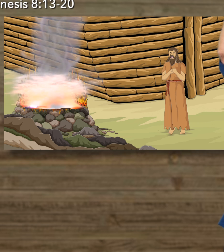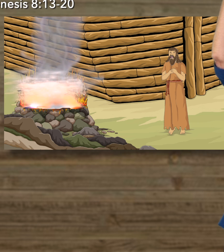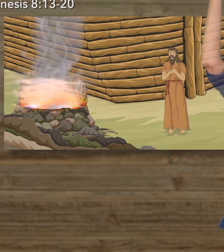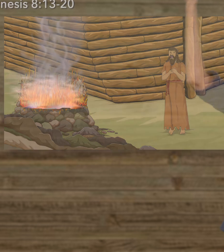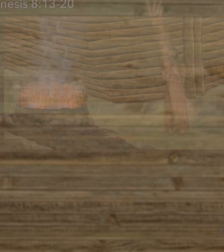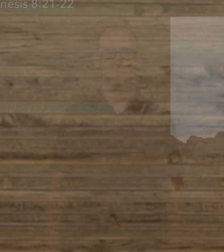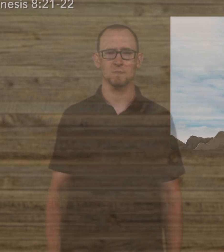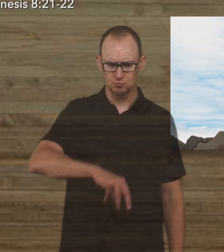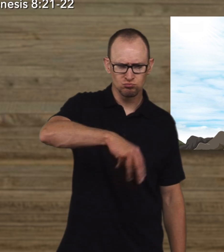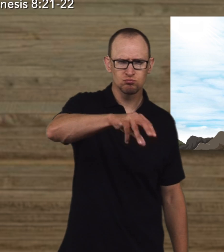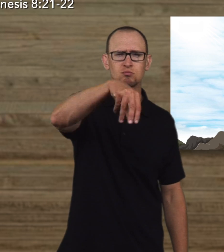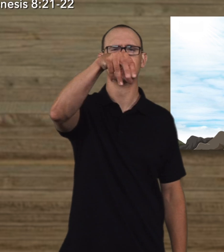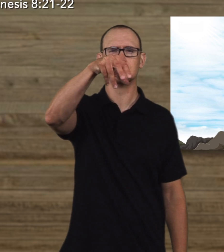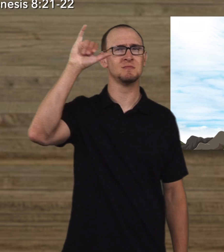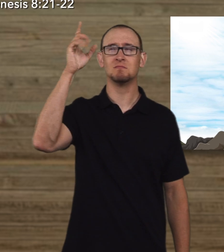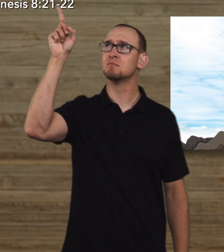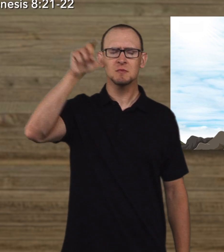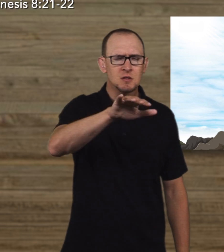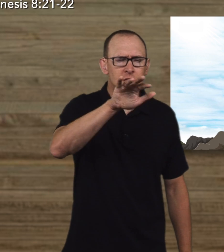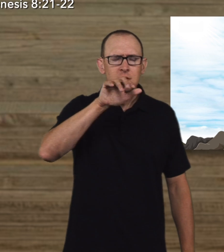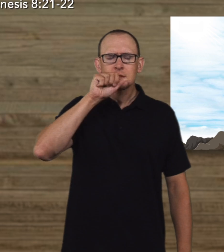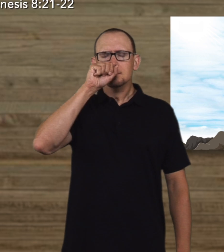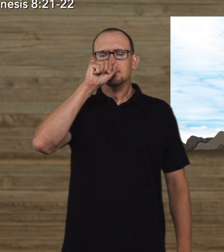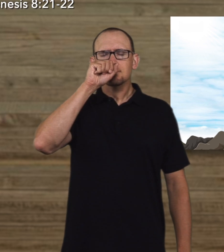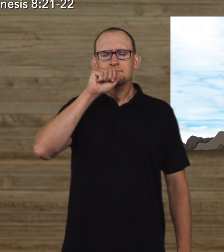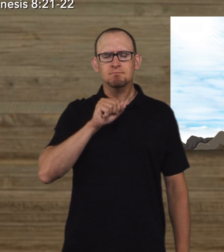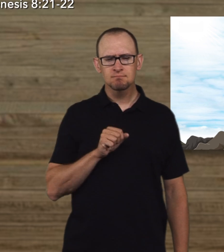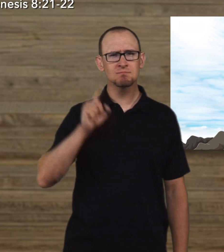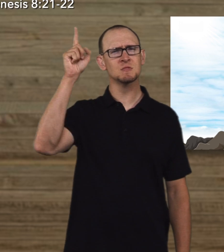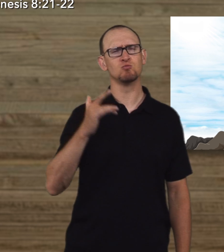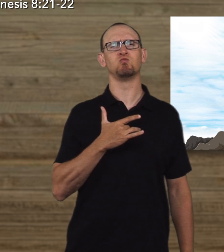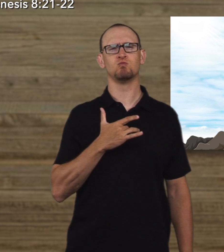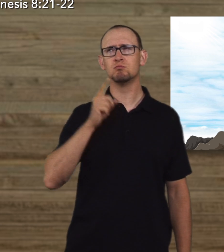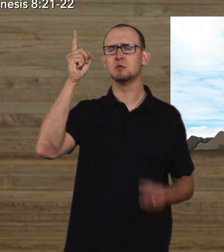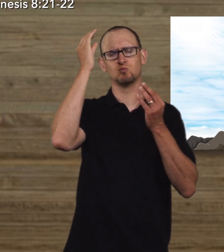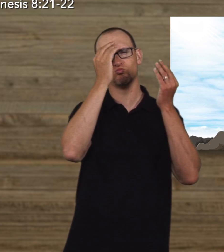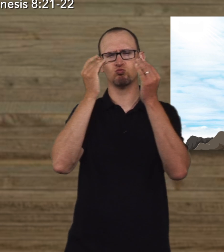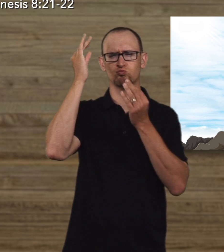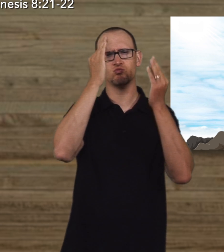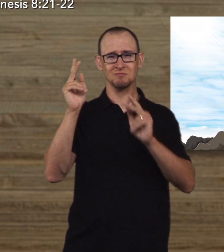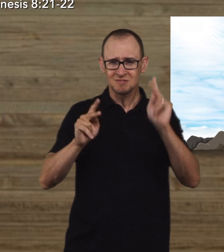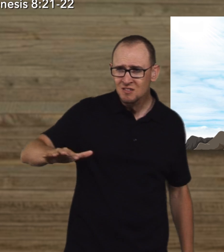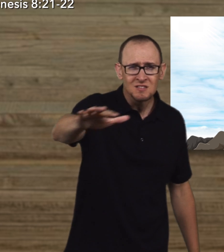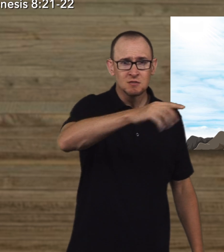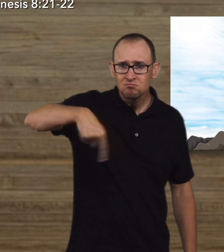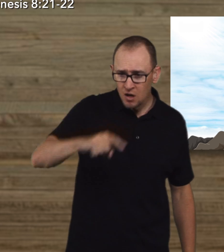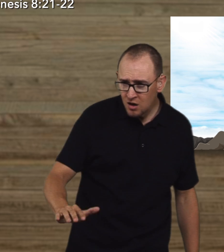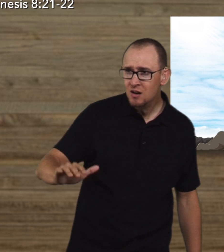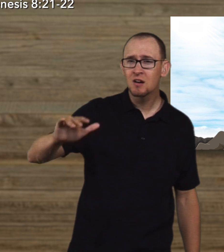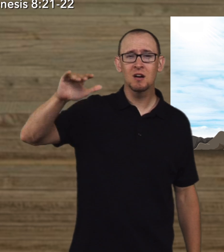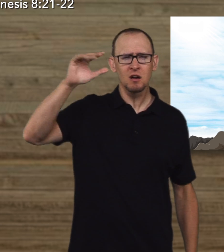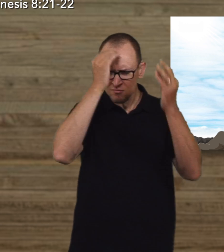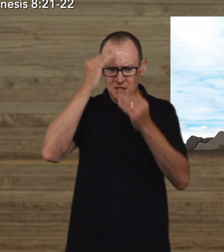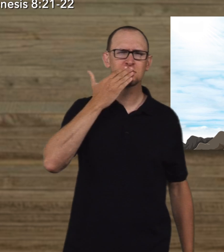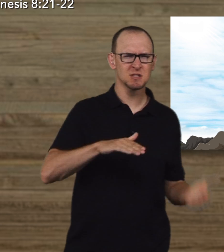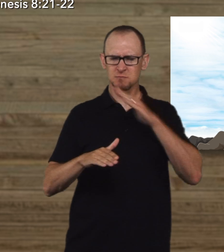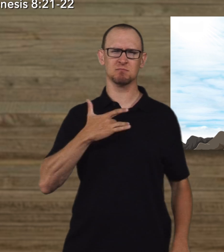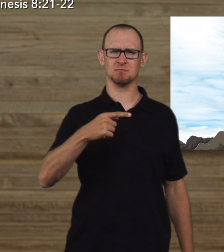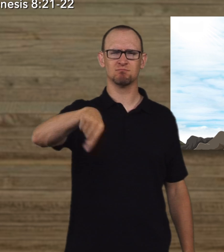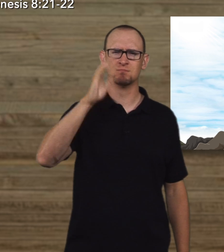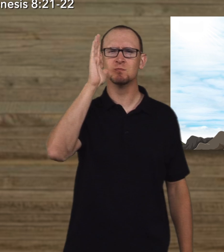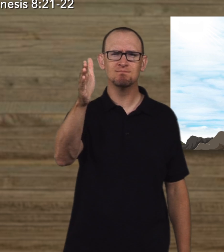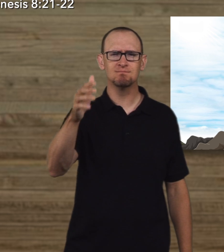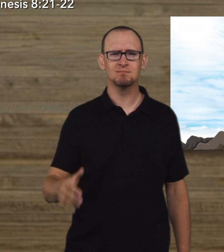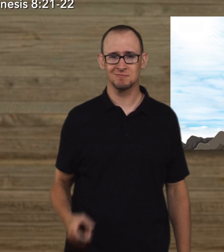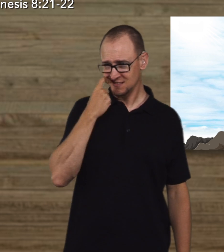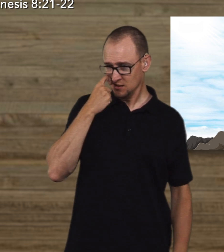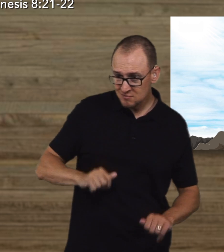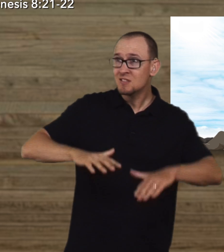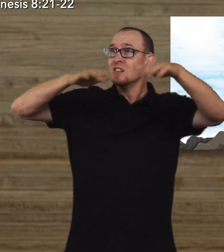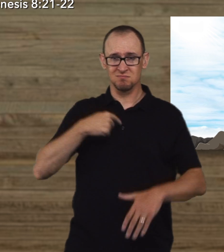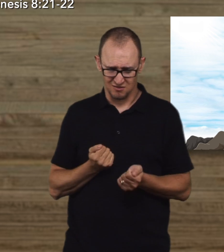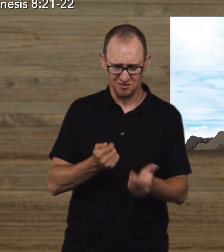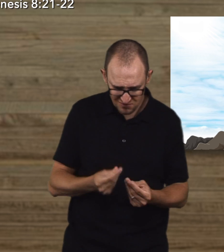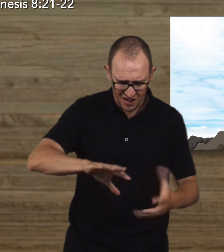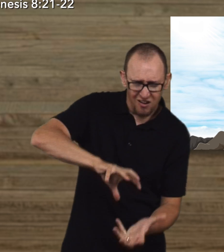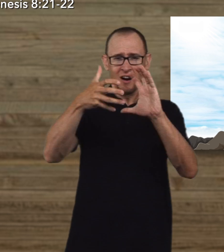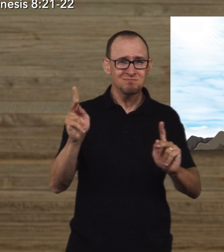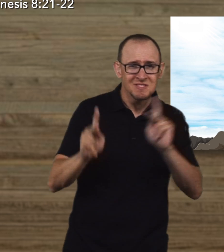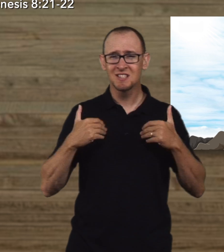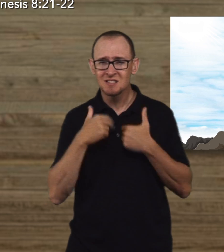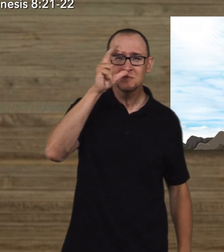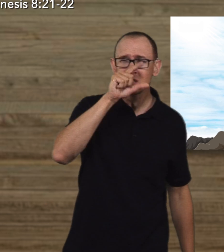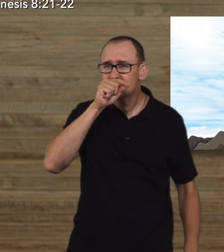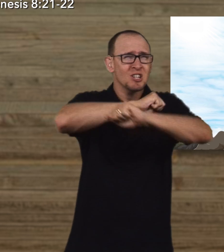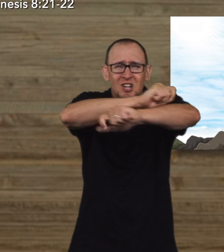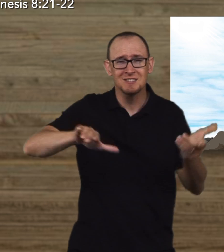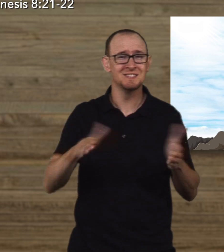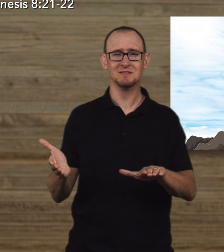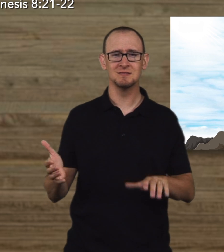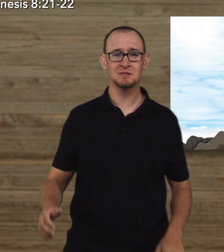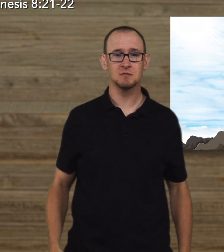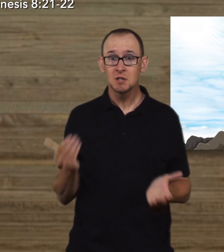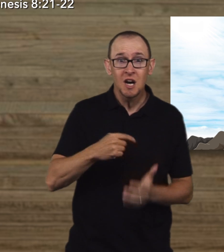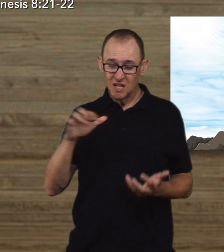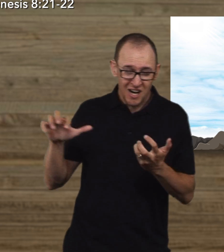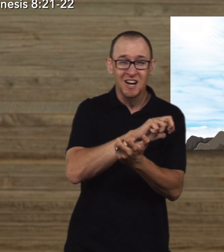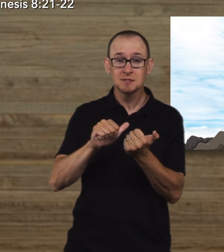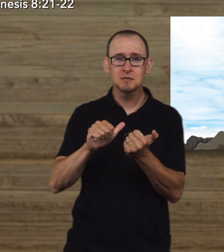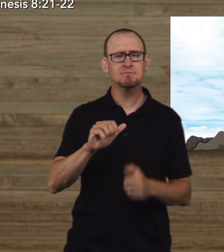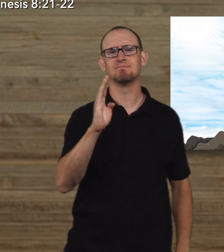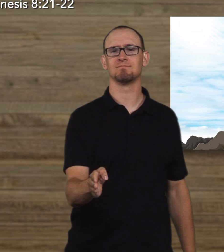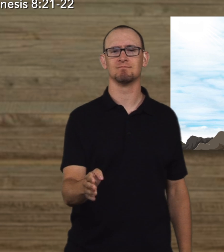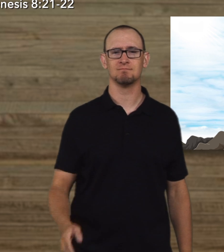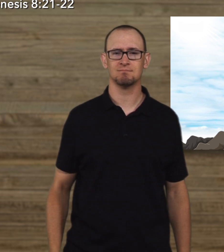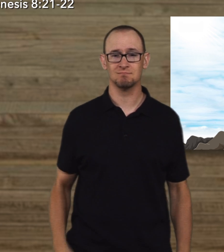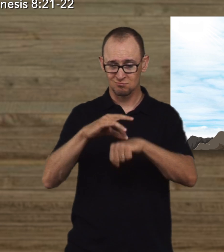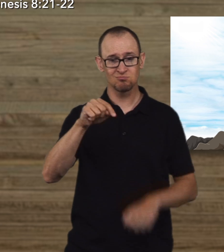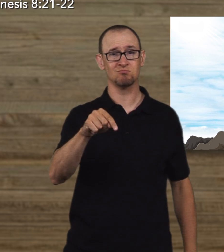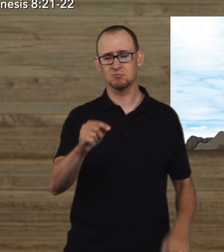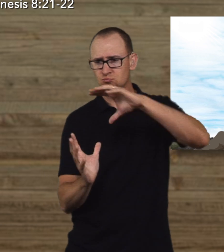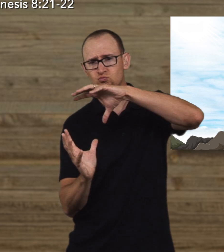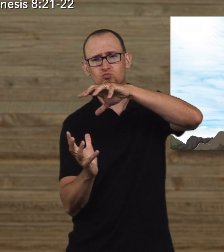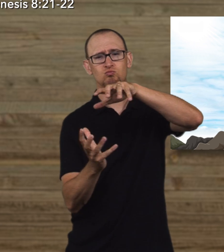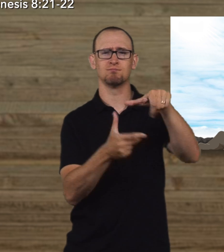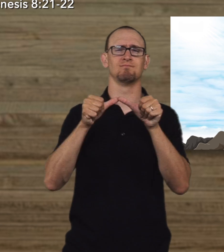When the LORD smelled the pleasing aroma, He said in His heart, “Never again will I curse the ground because of man, even though every inclination of his heart is evil from his youth.